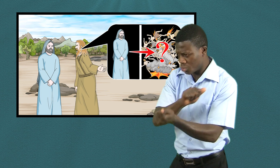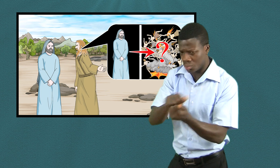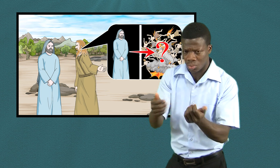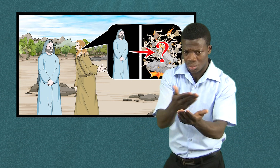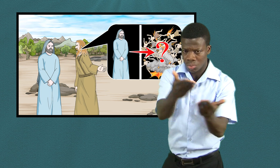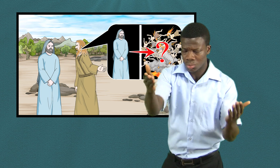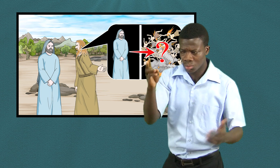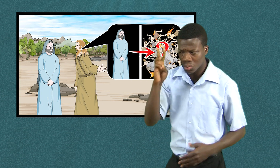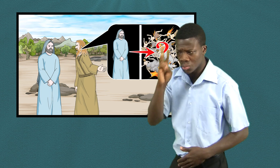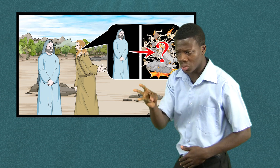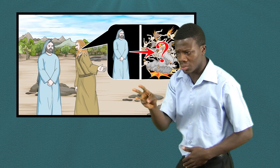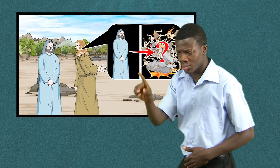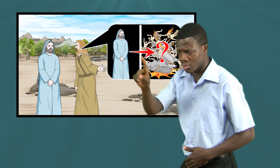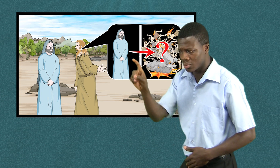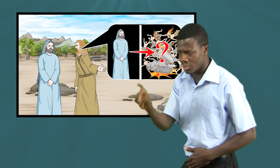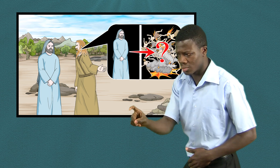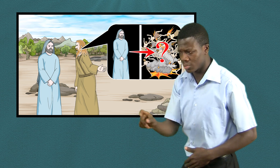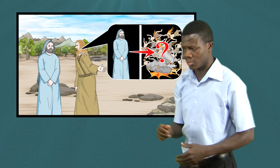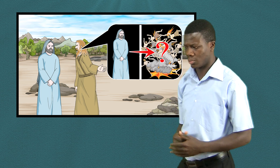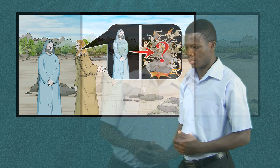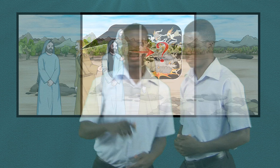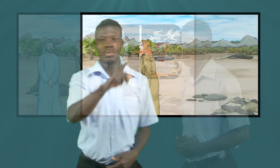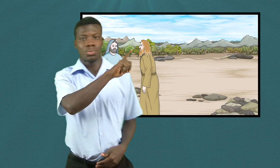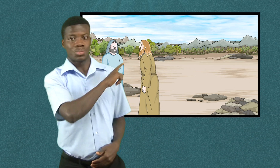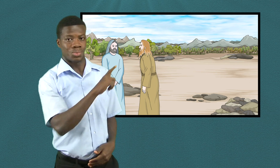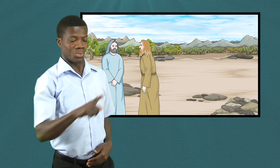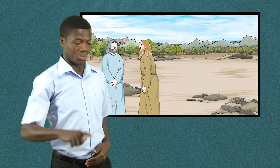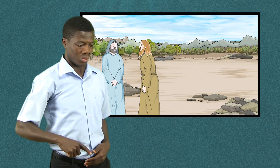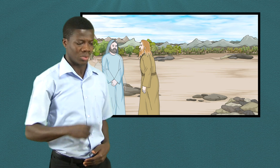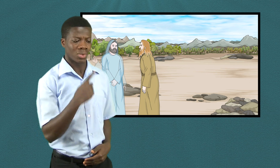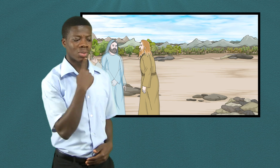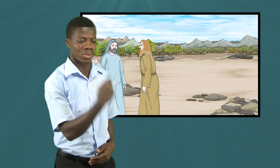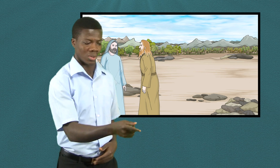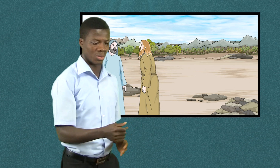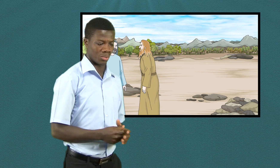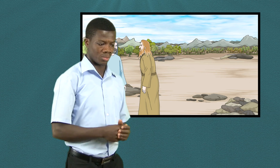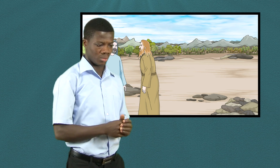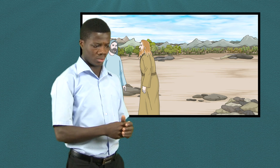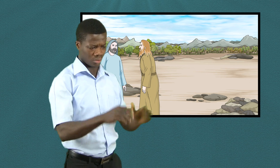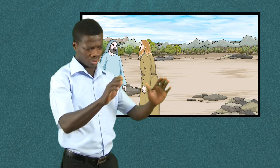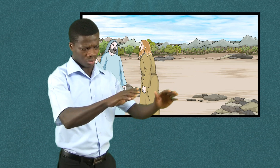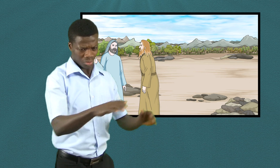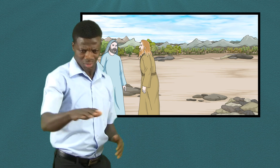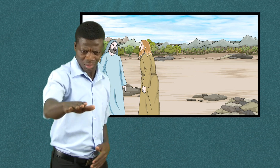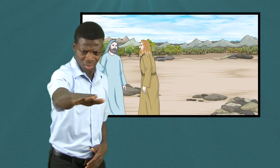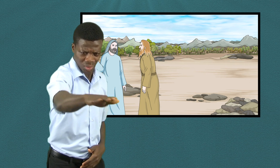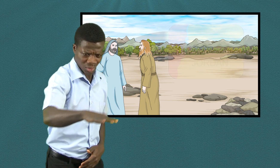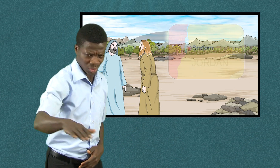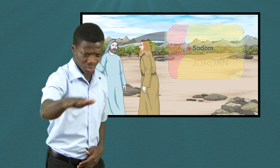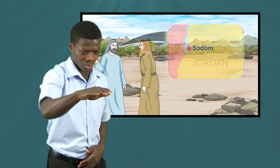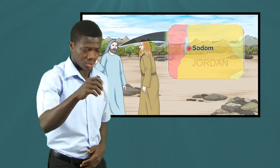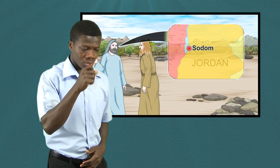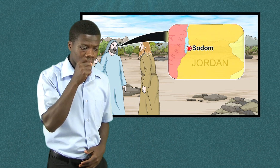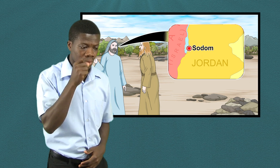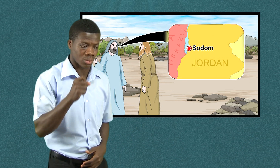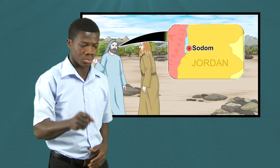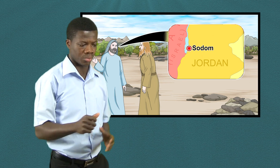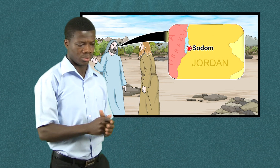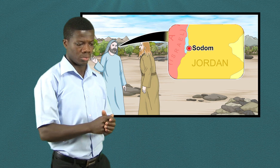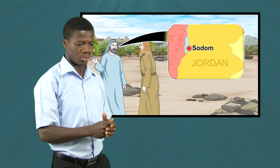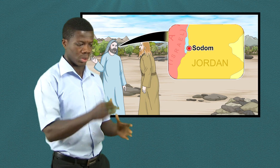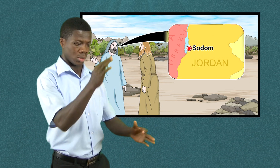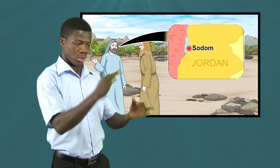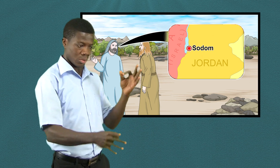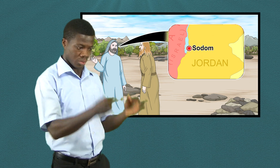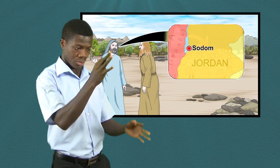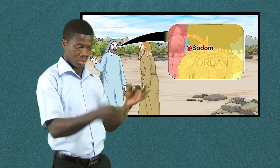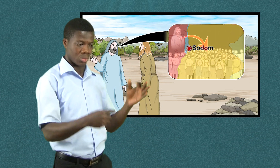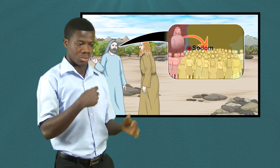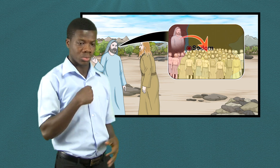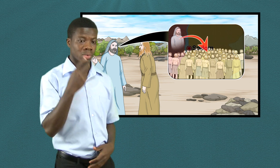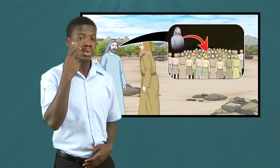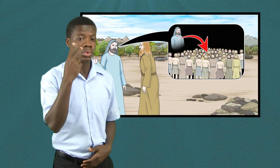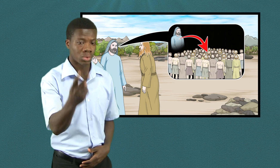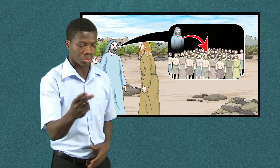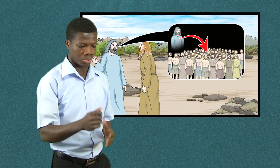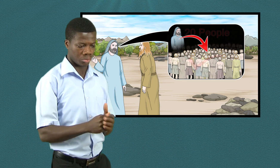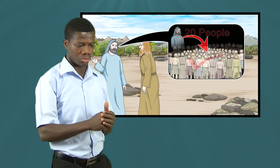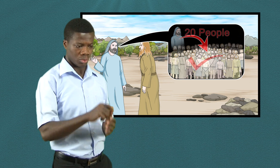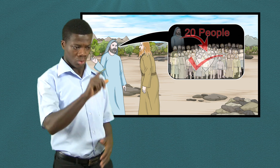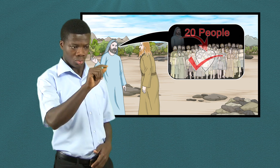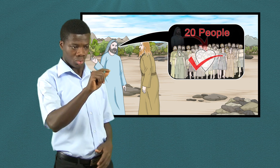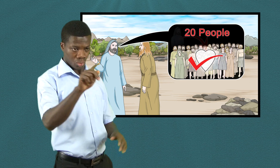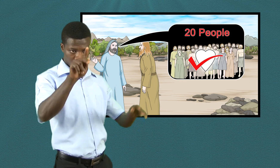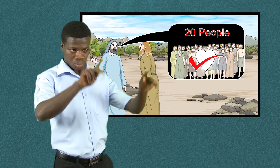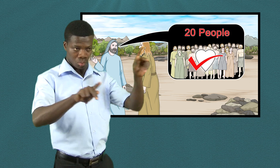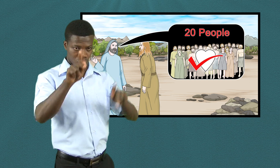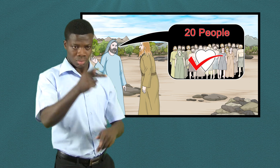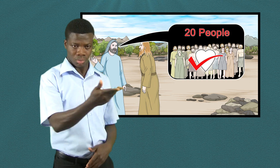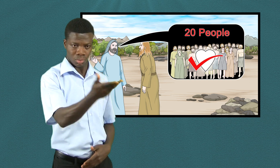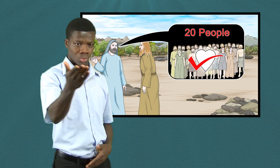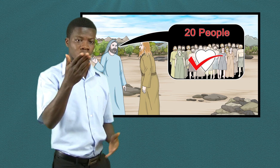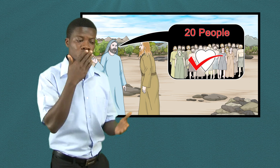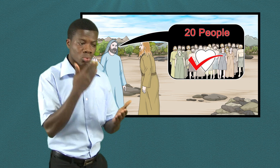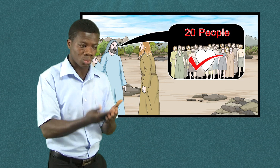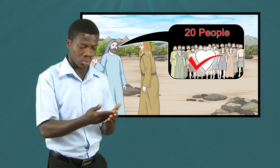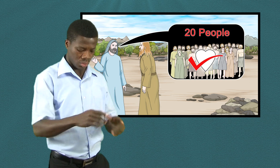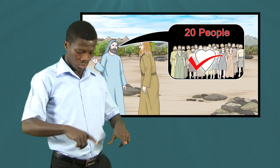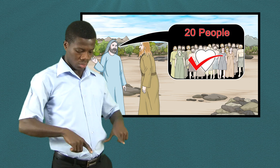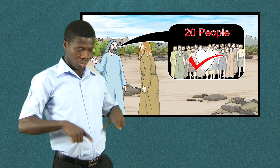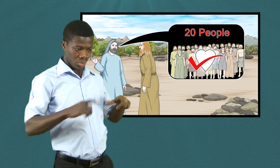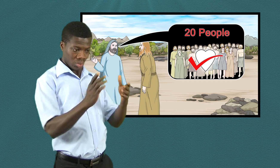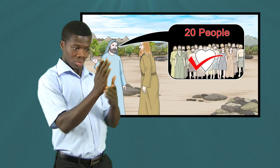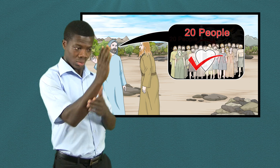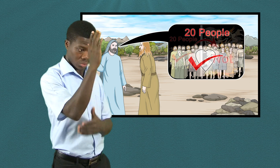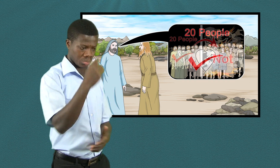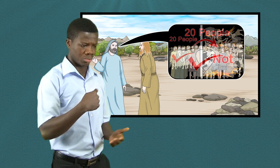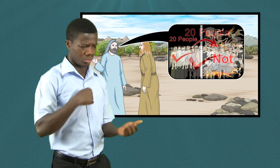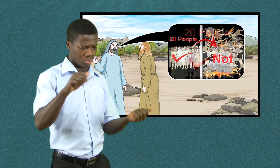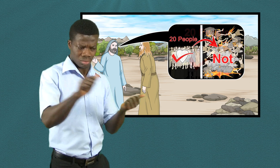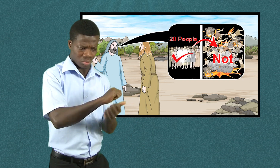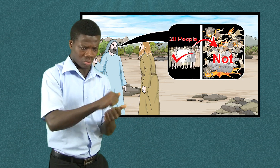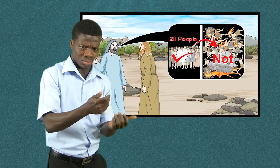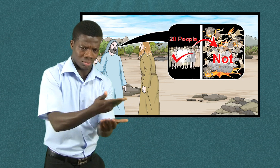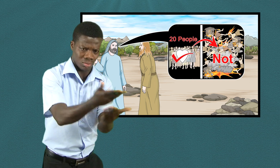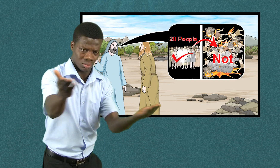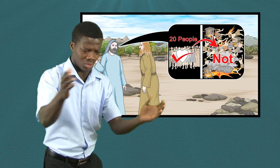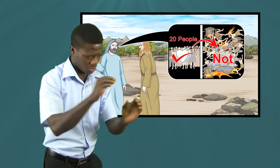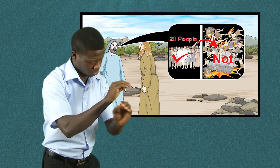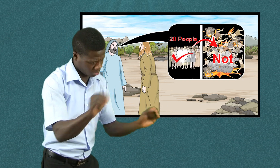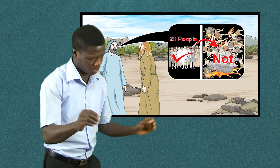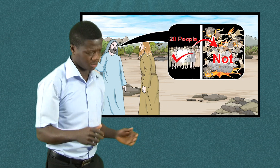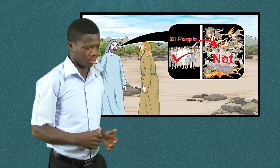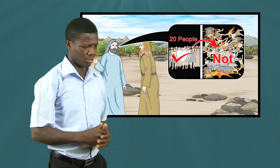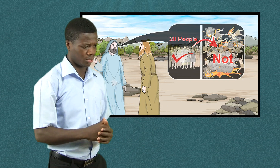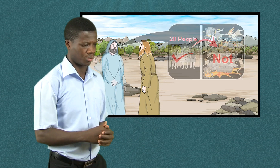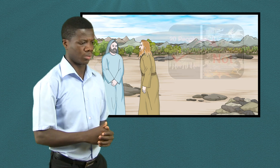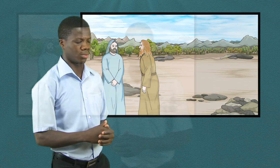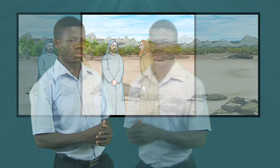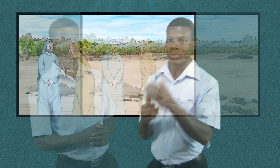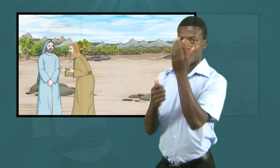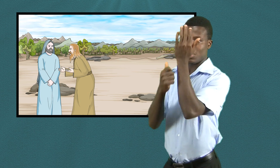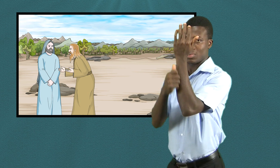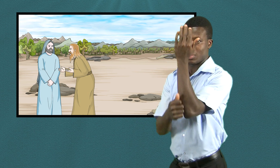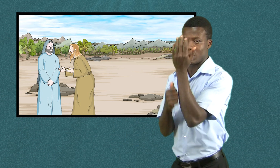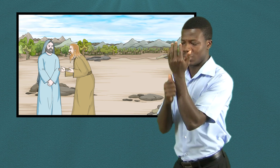He answered, “On account of the twenty, I will not destroy it.”